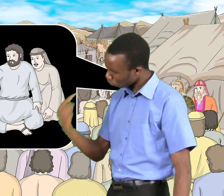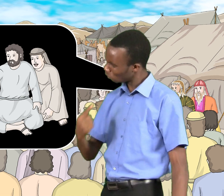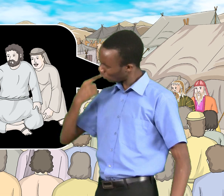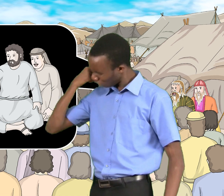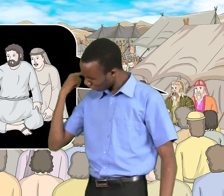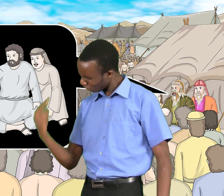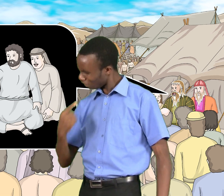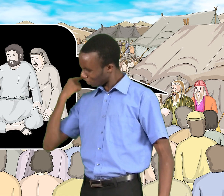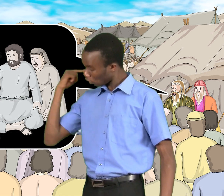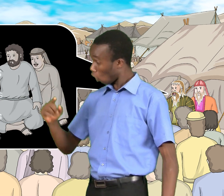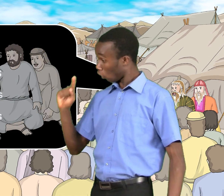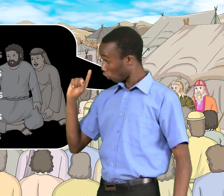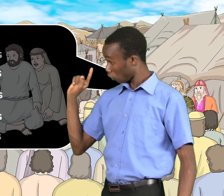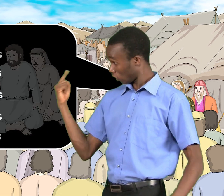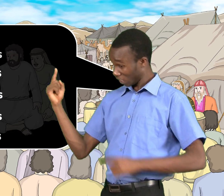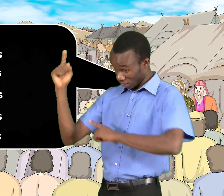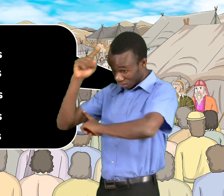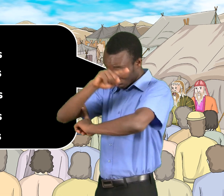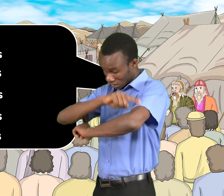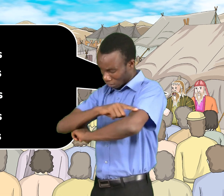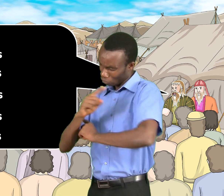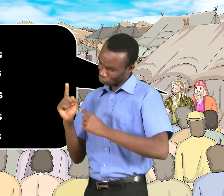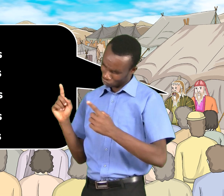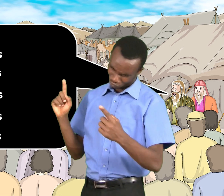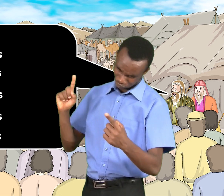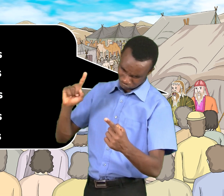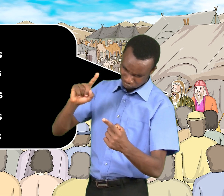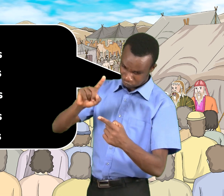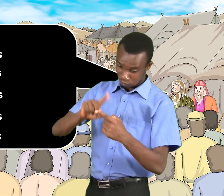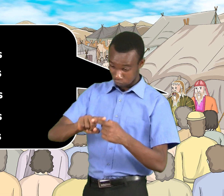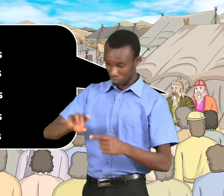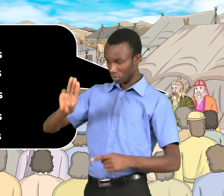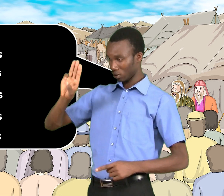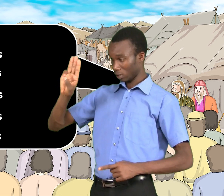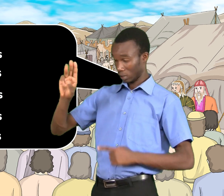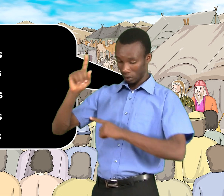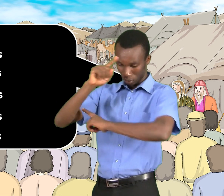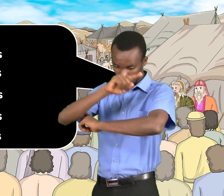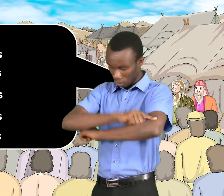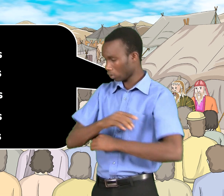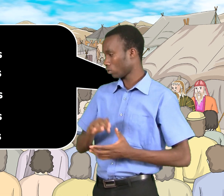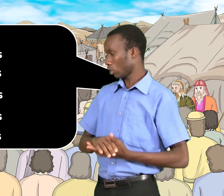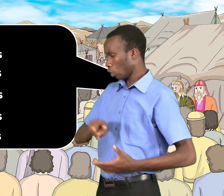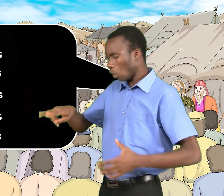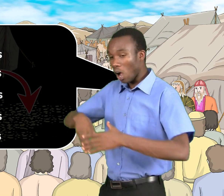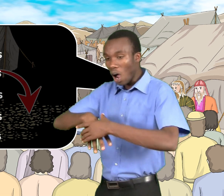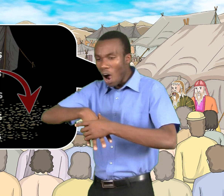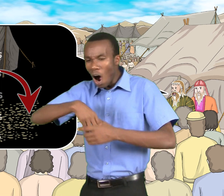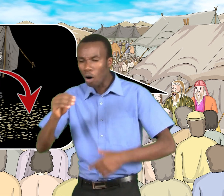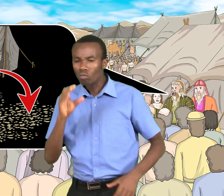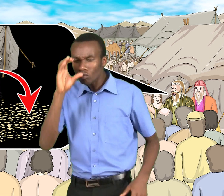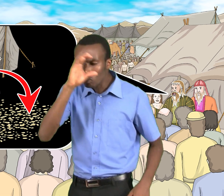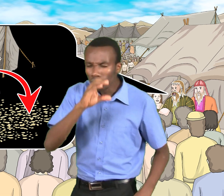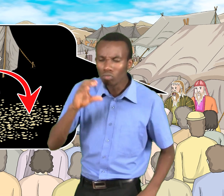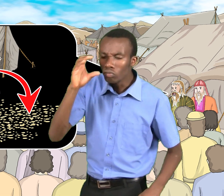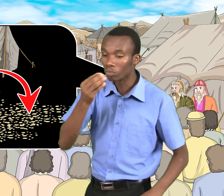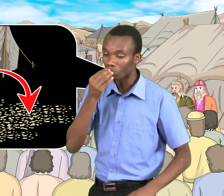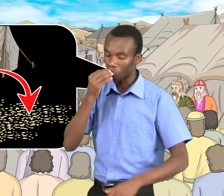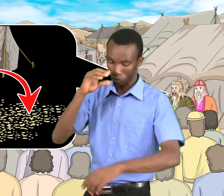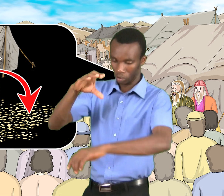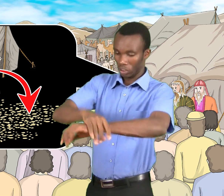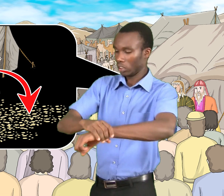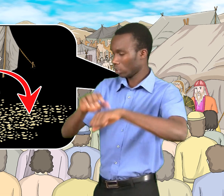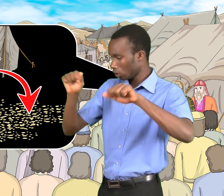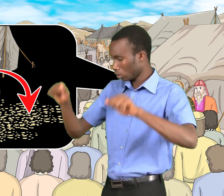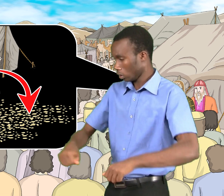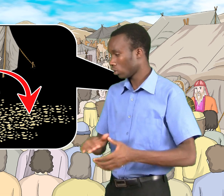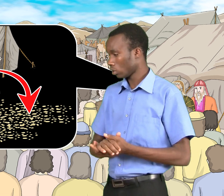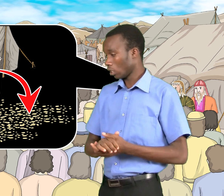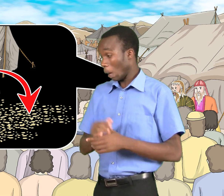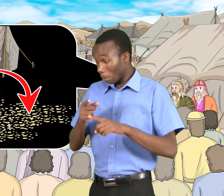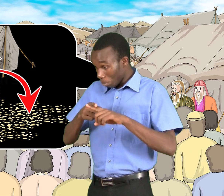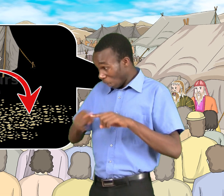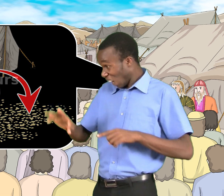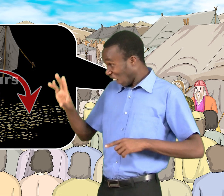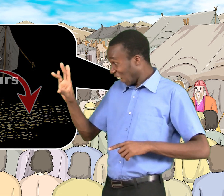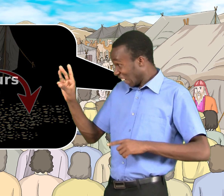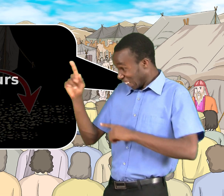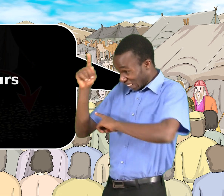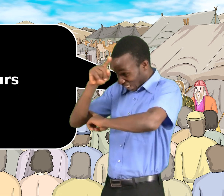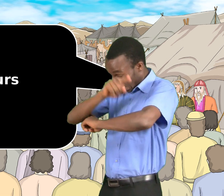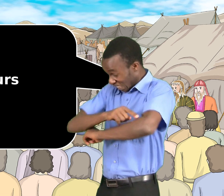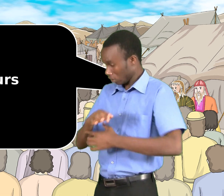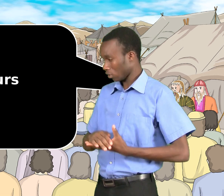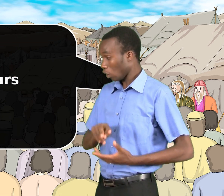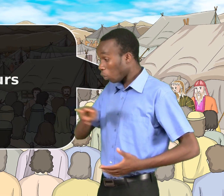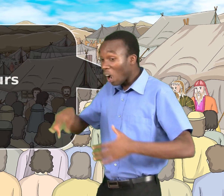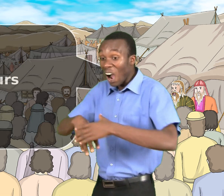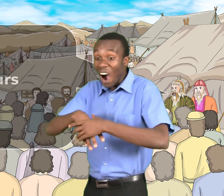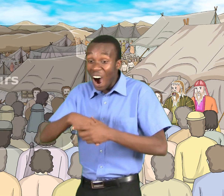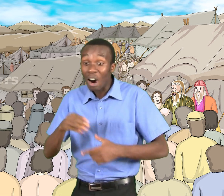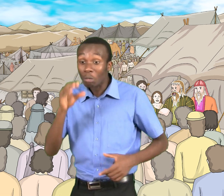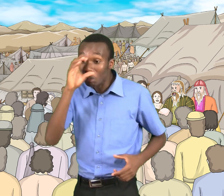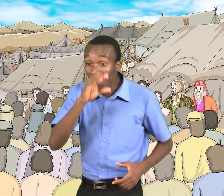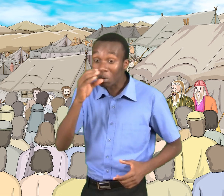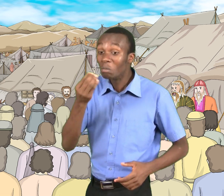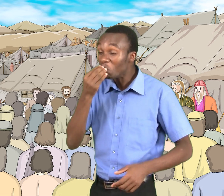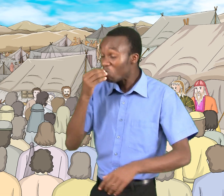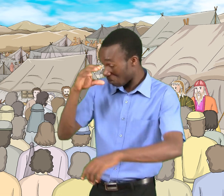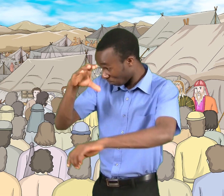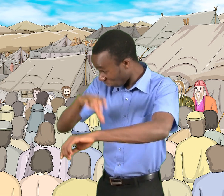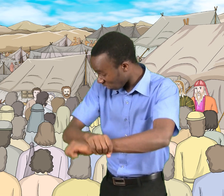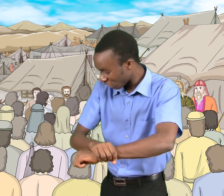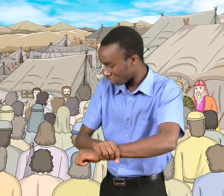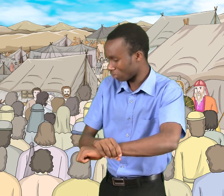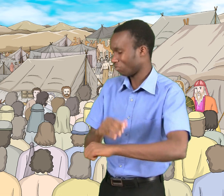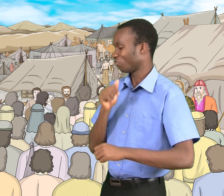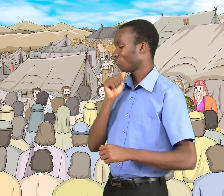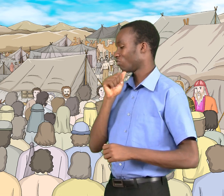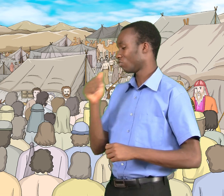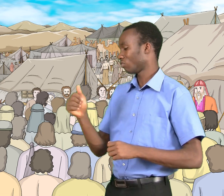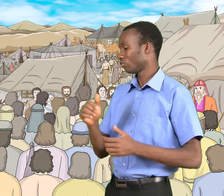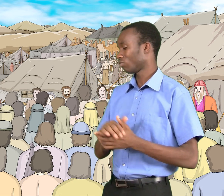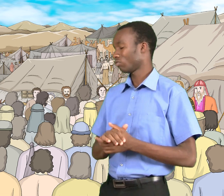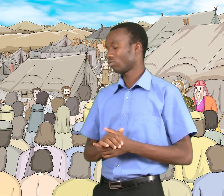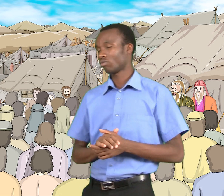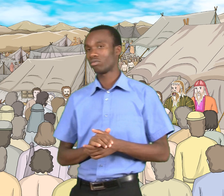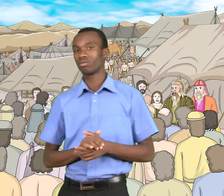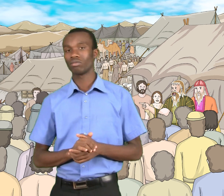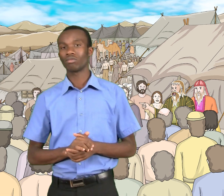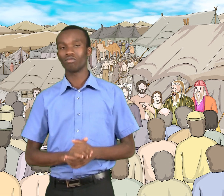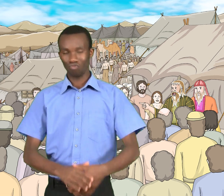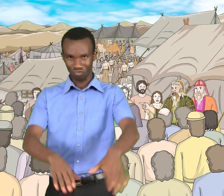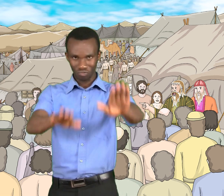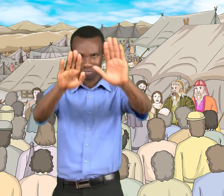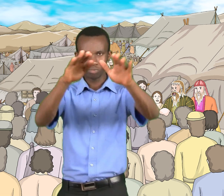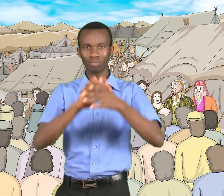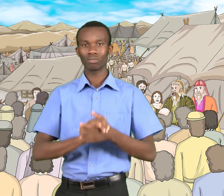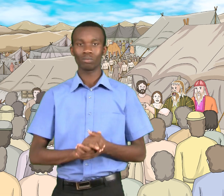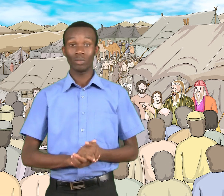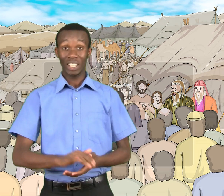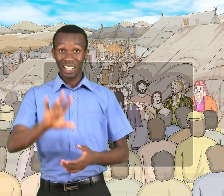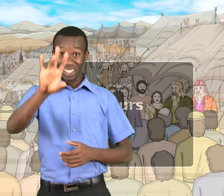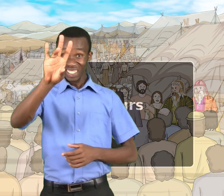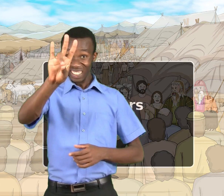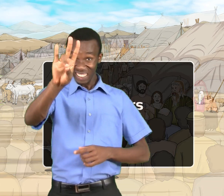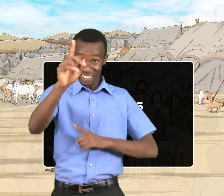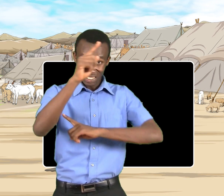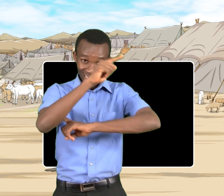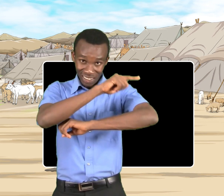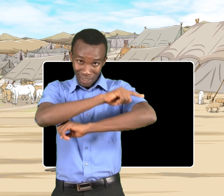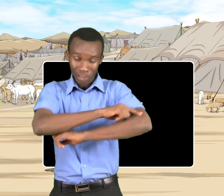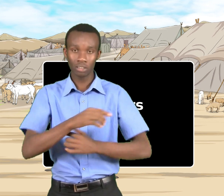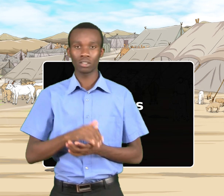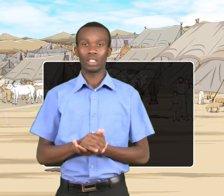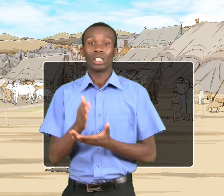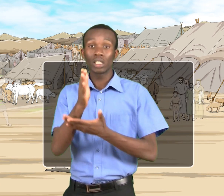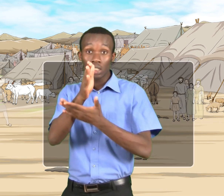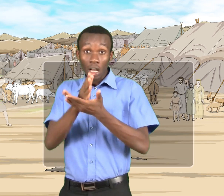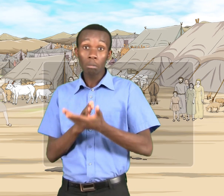For six days you may gather, but on the seventh day, the Sabbath, it will not be there.”